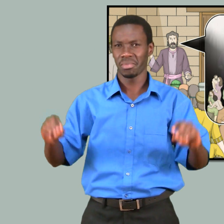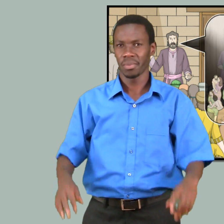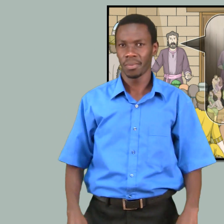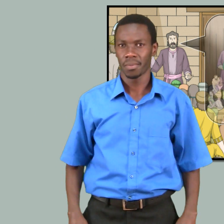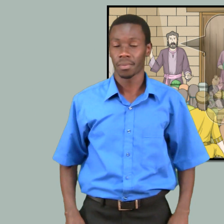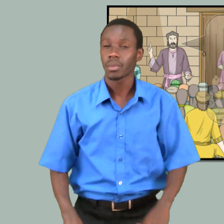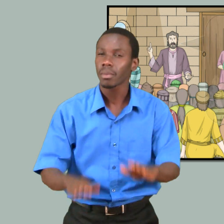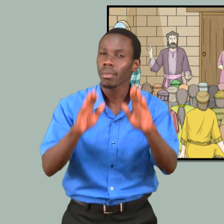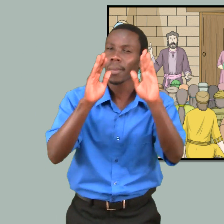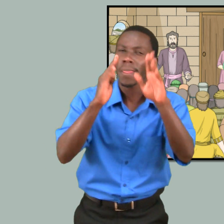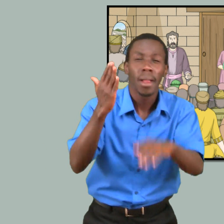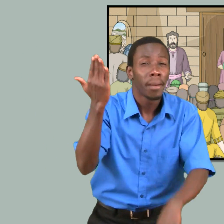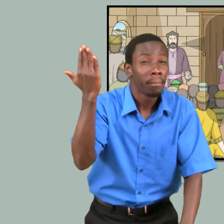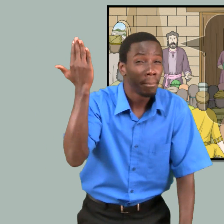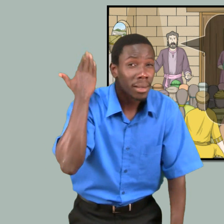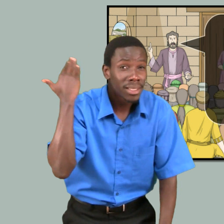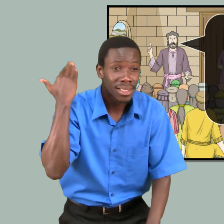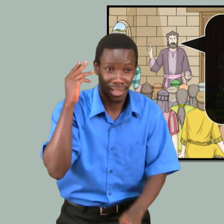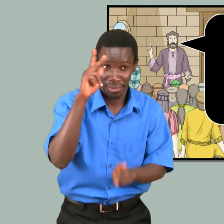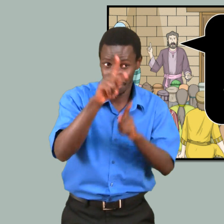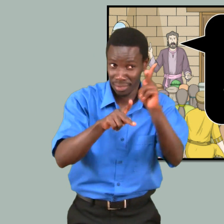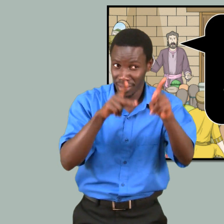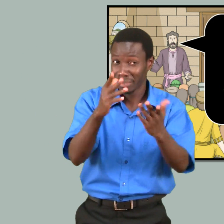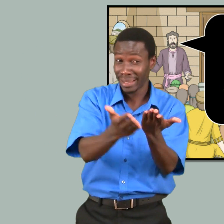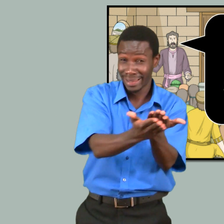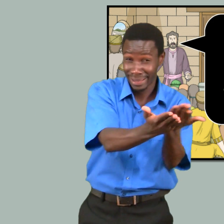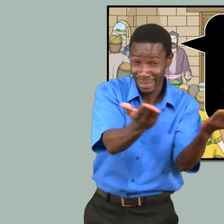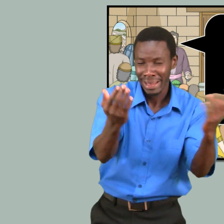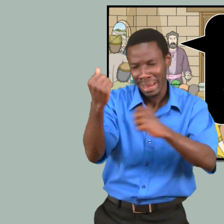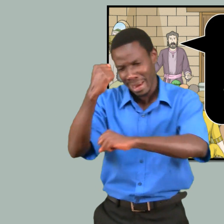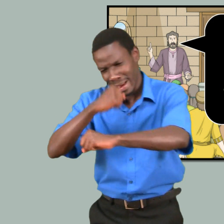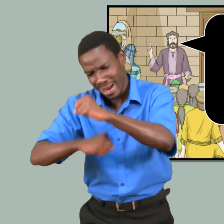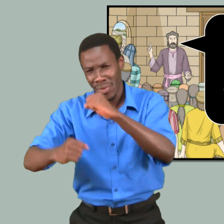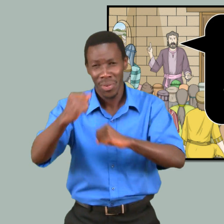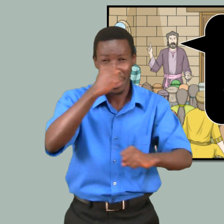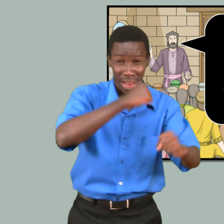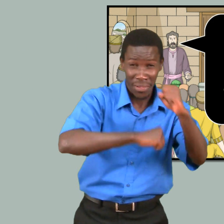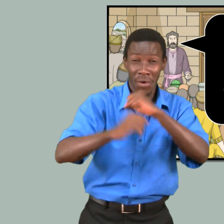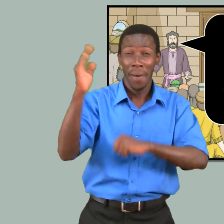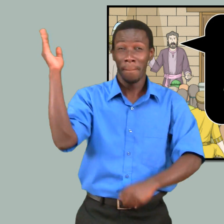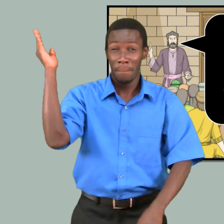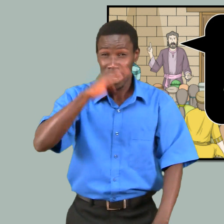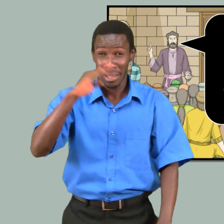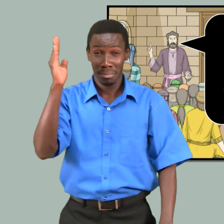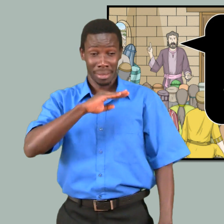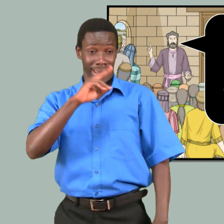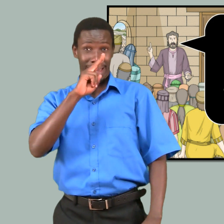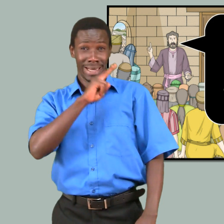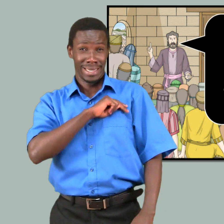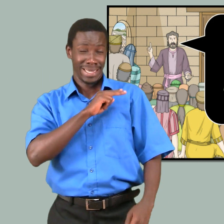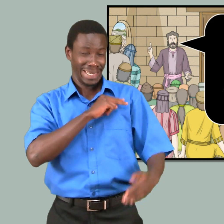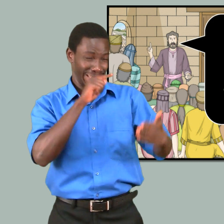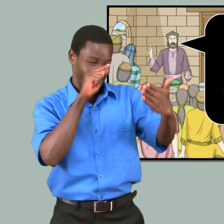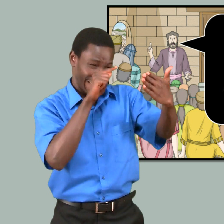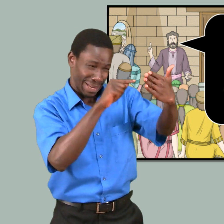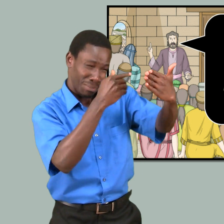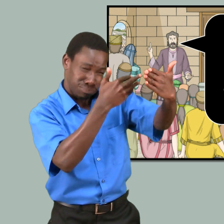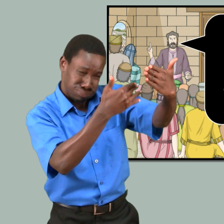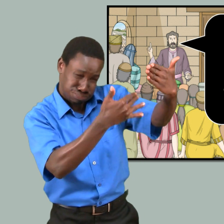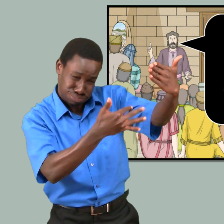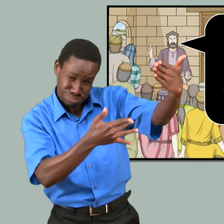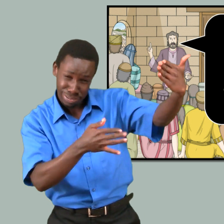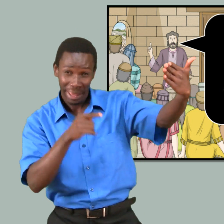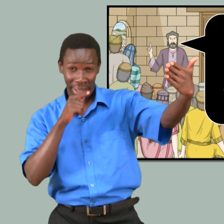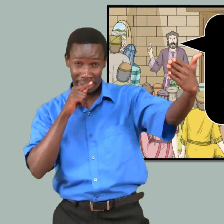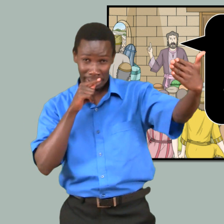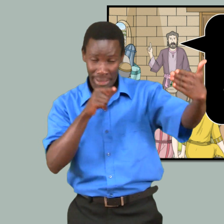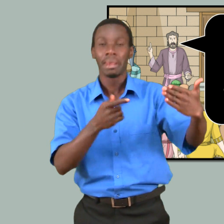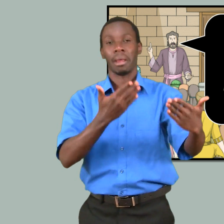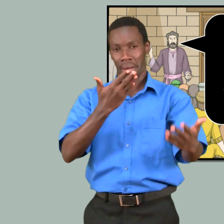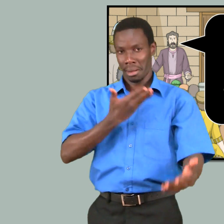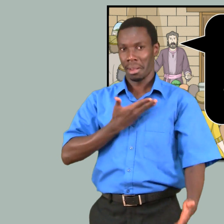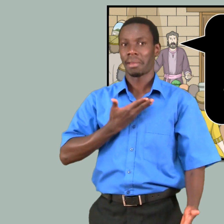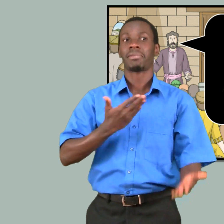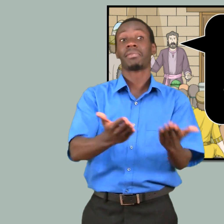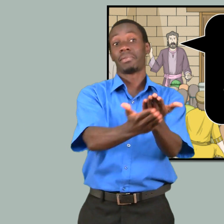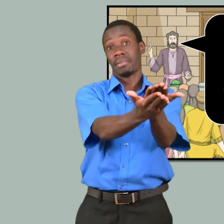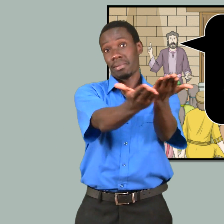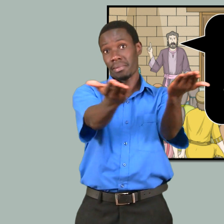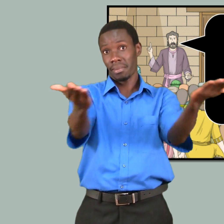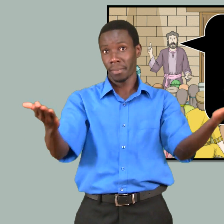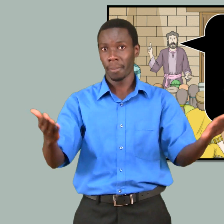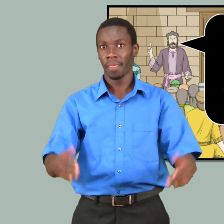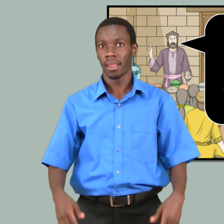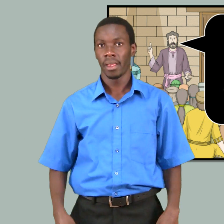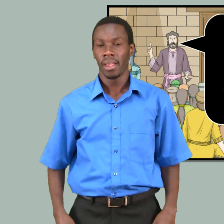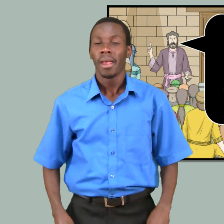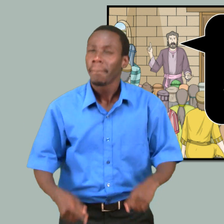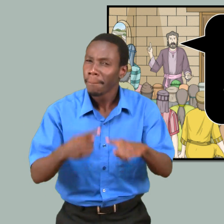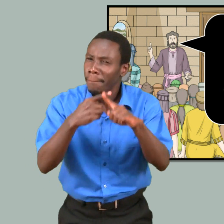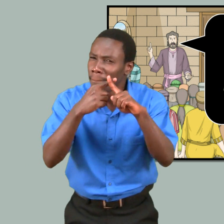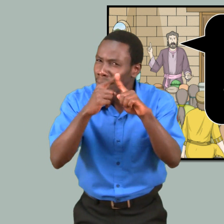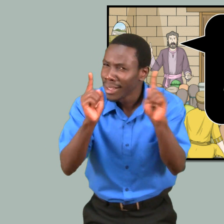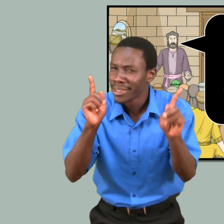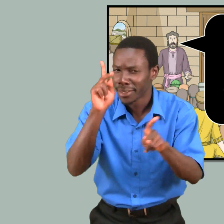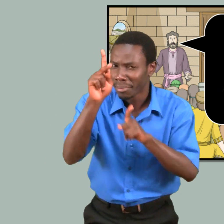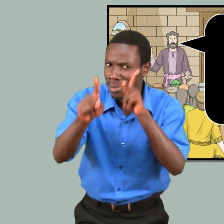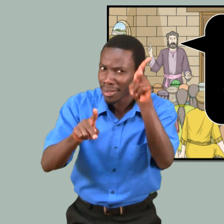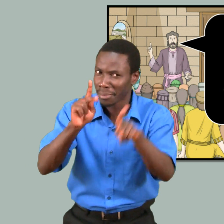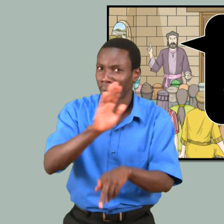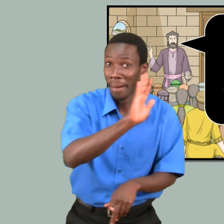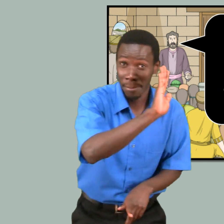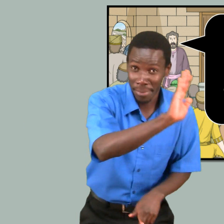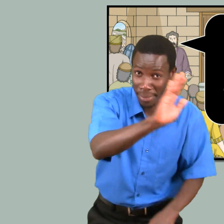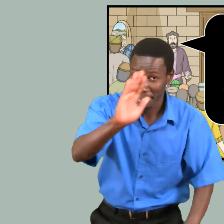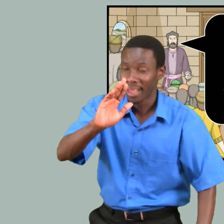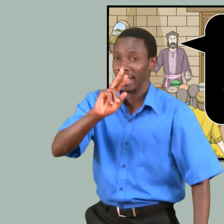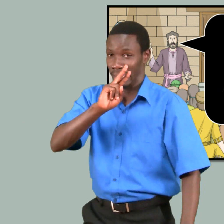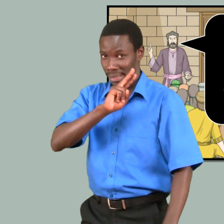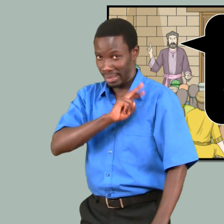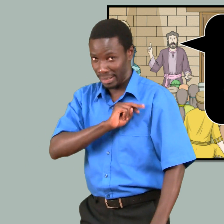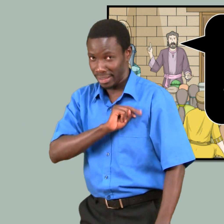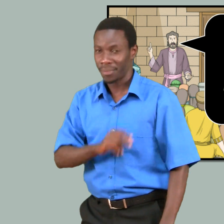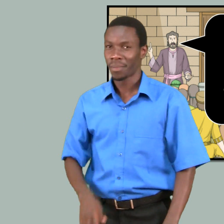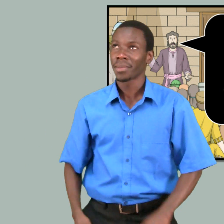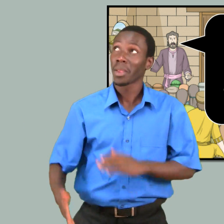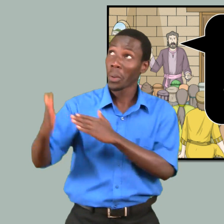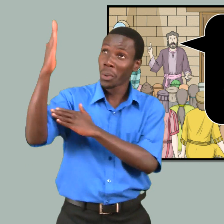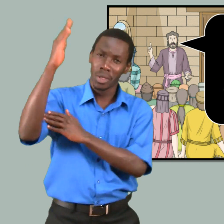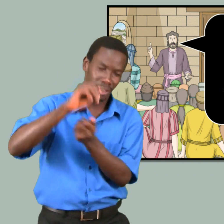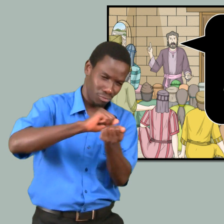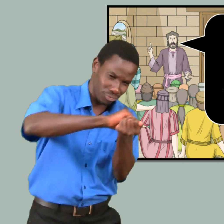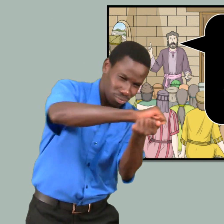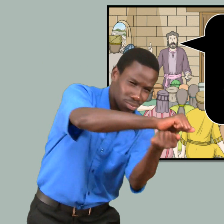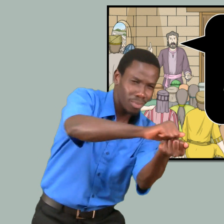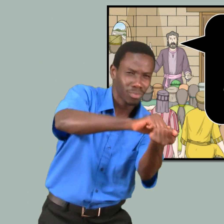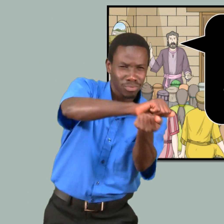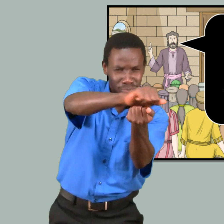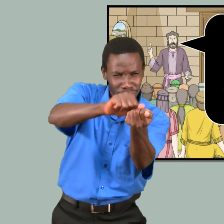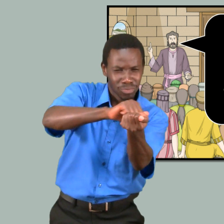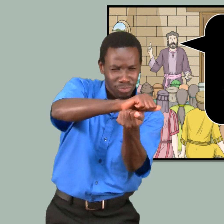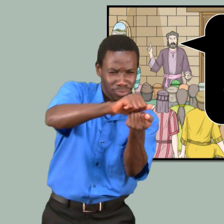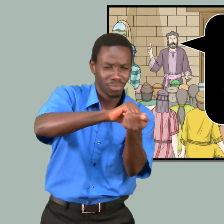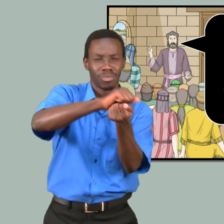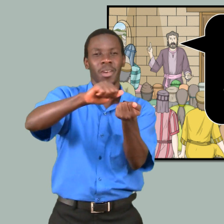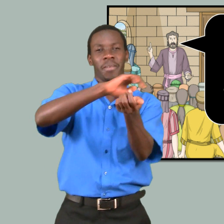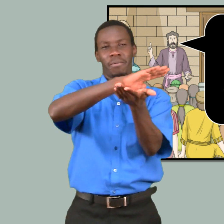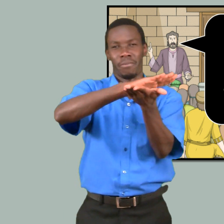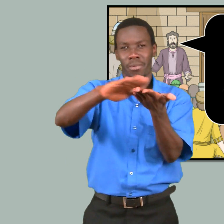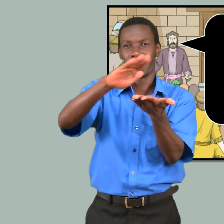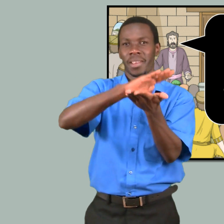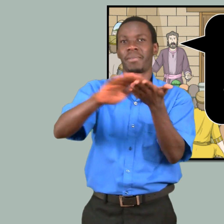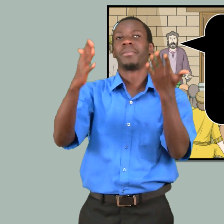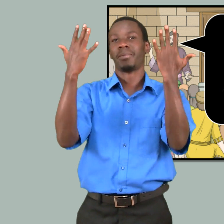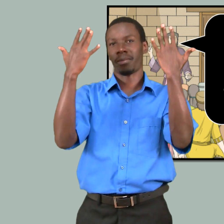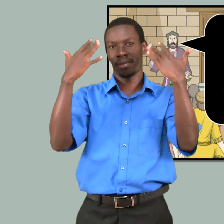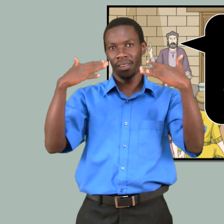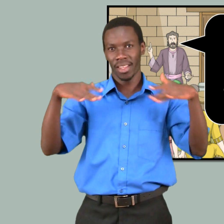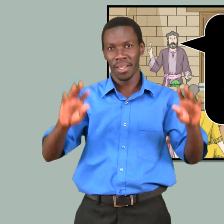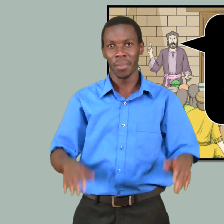And that is what some of you were.